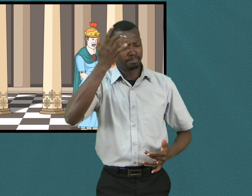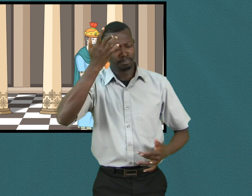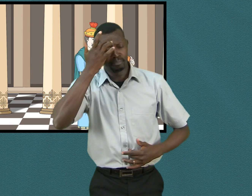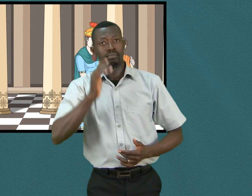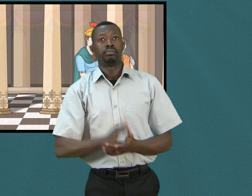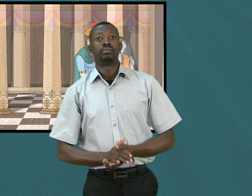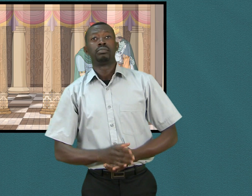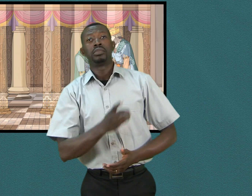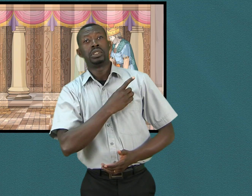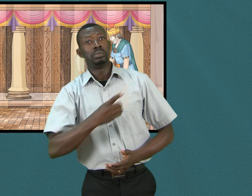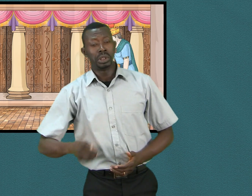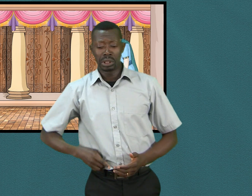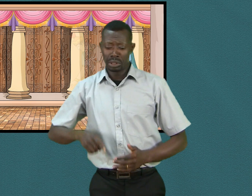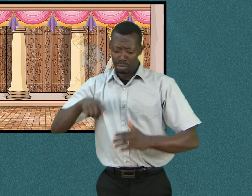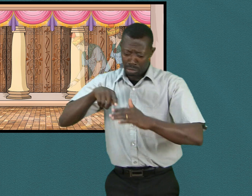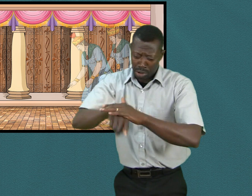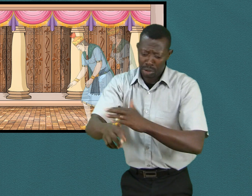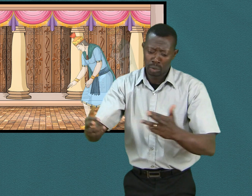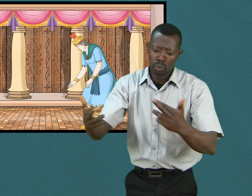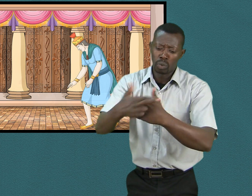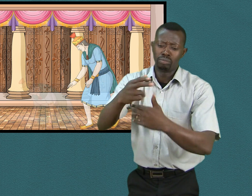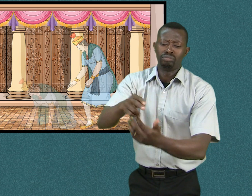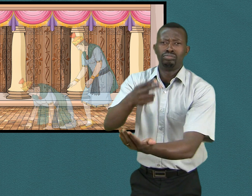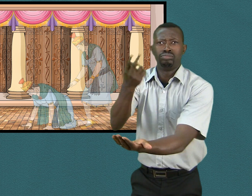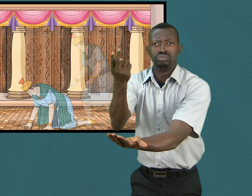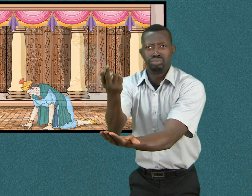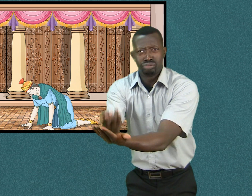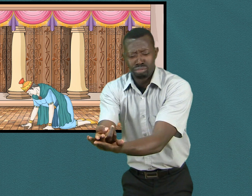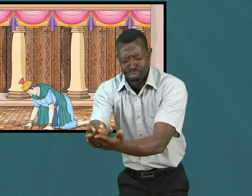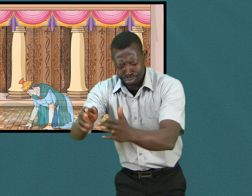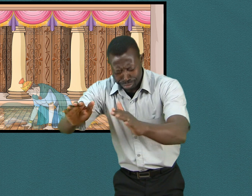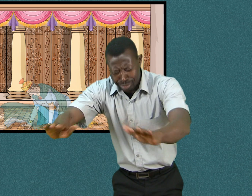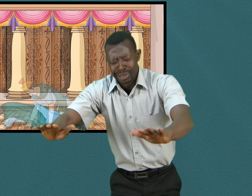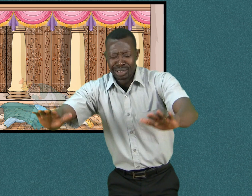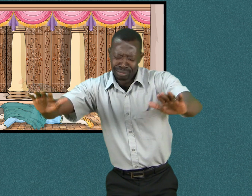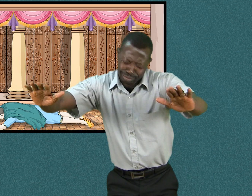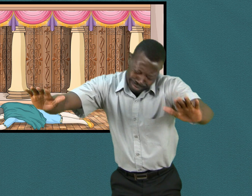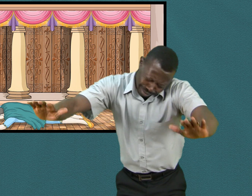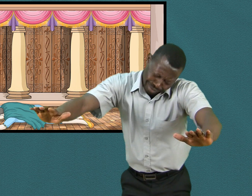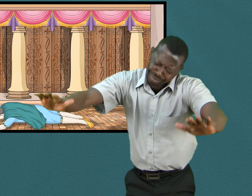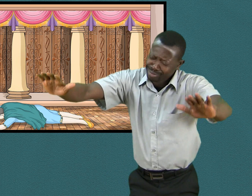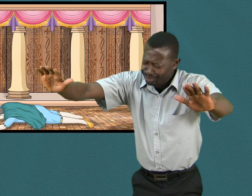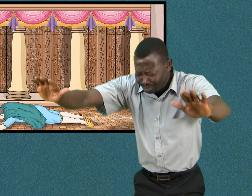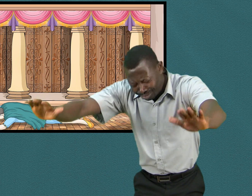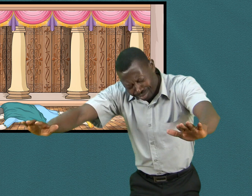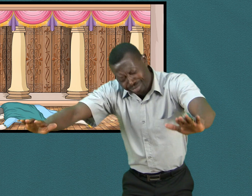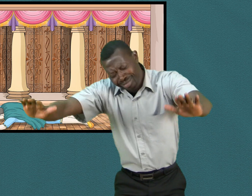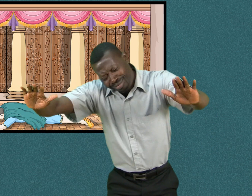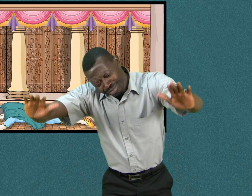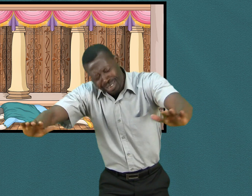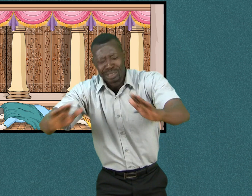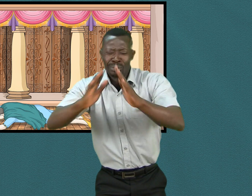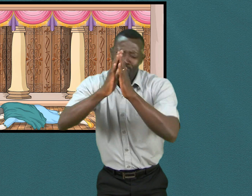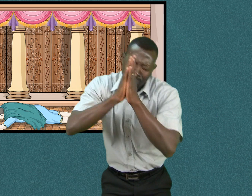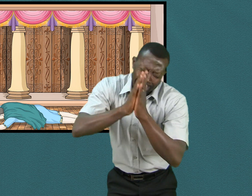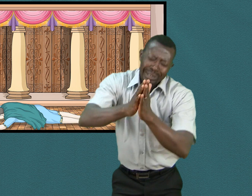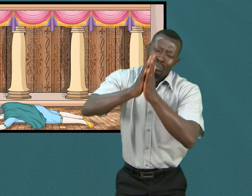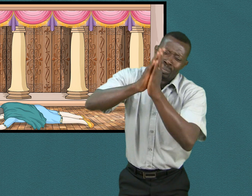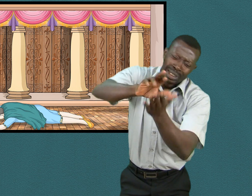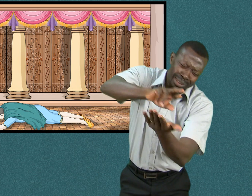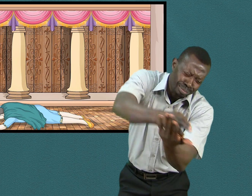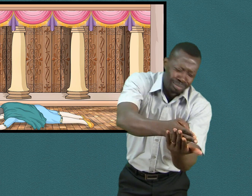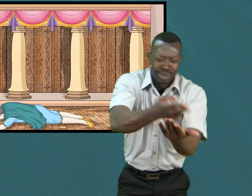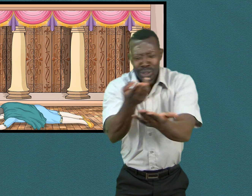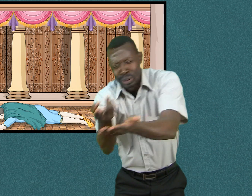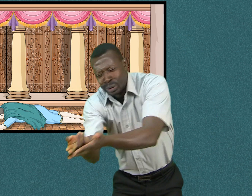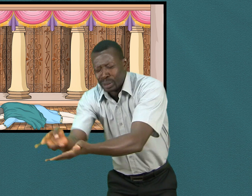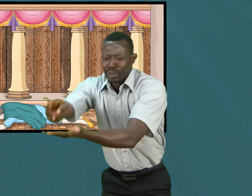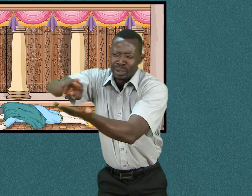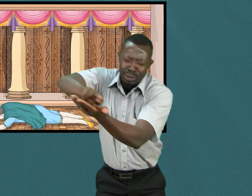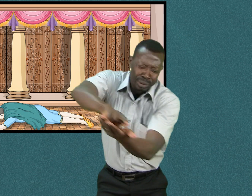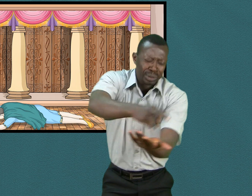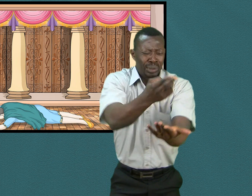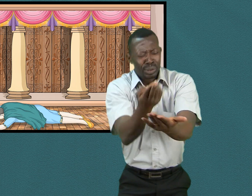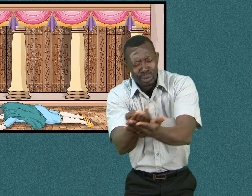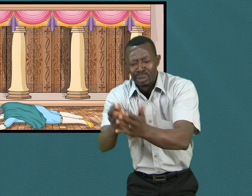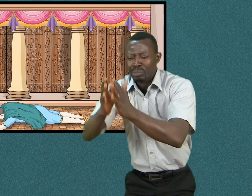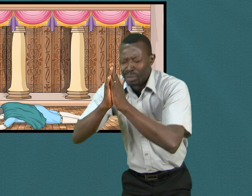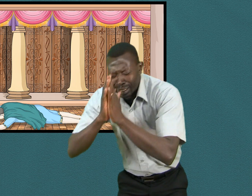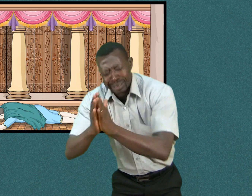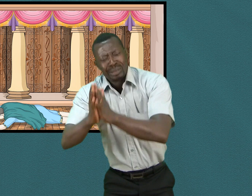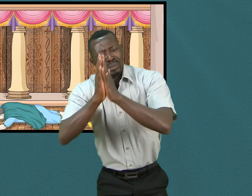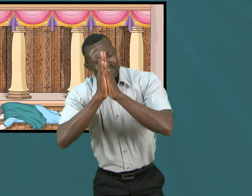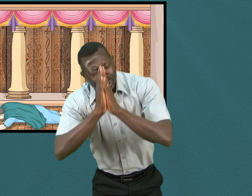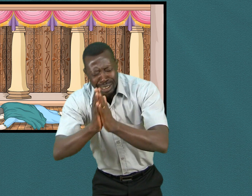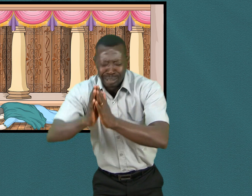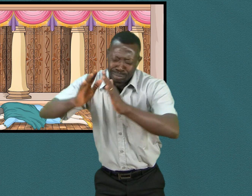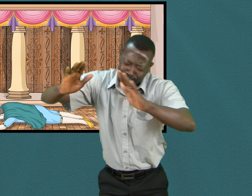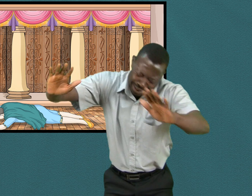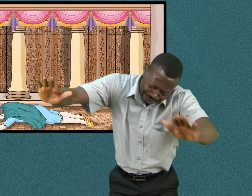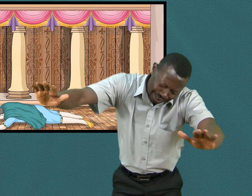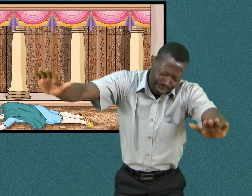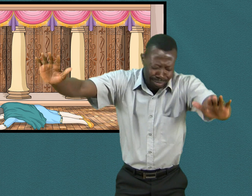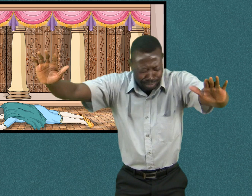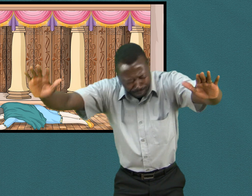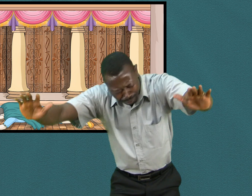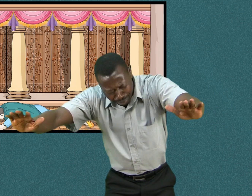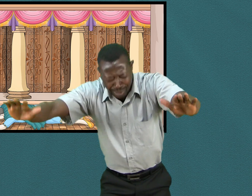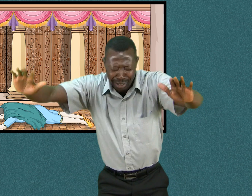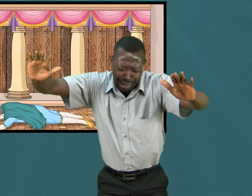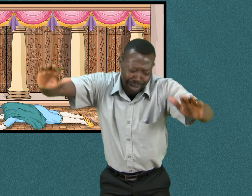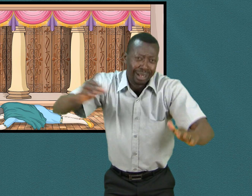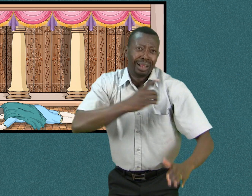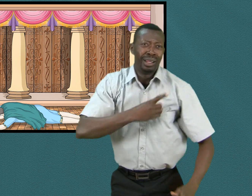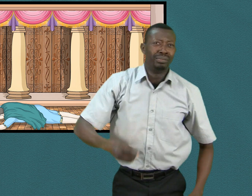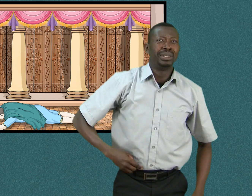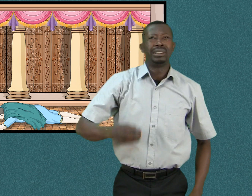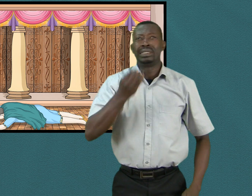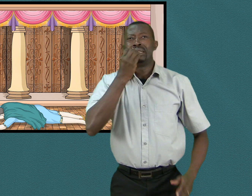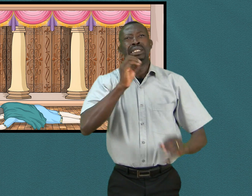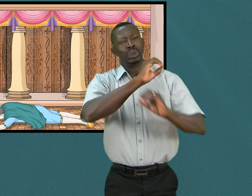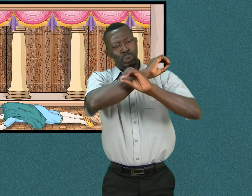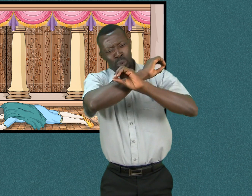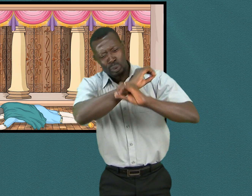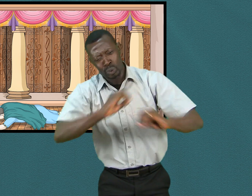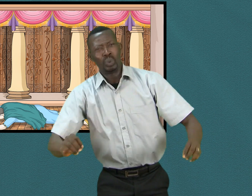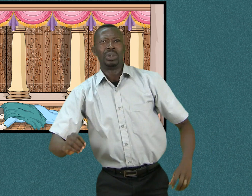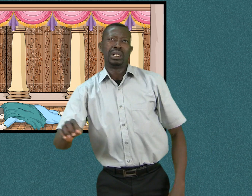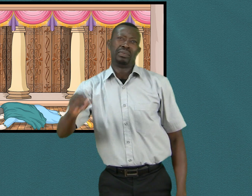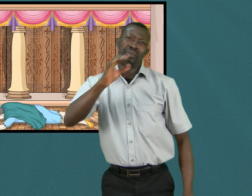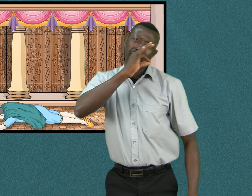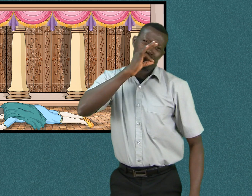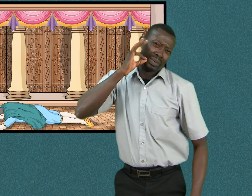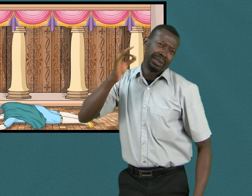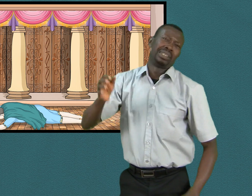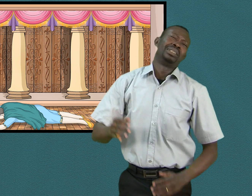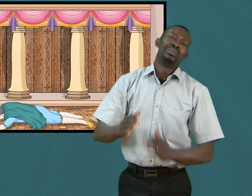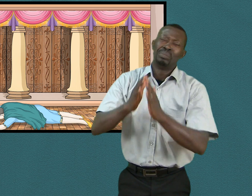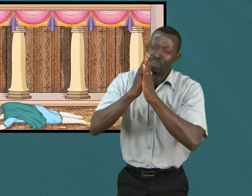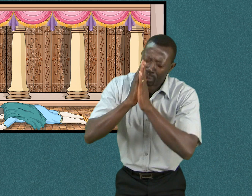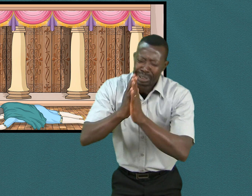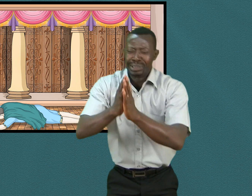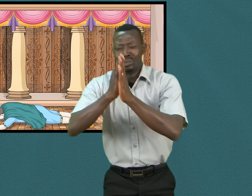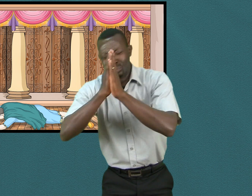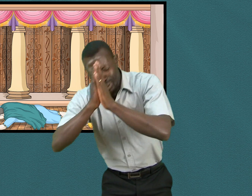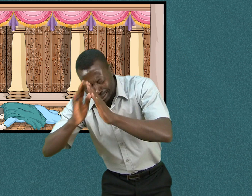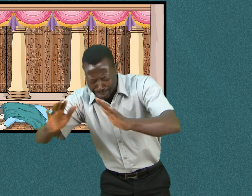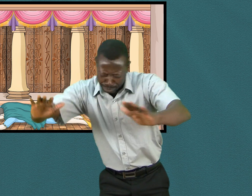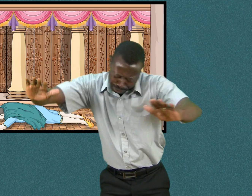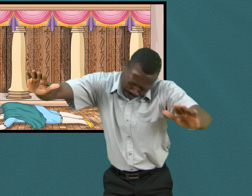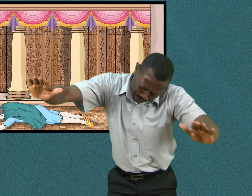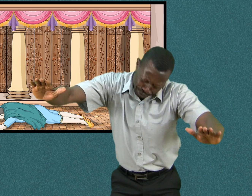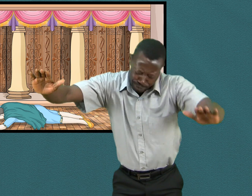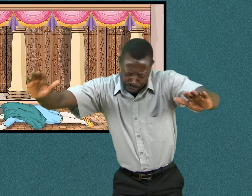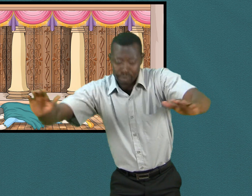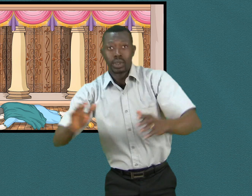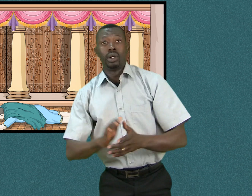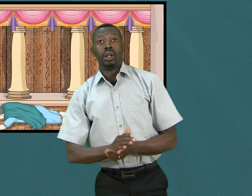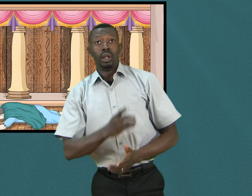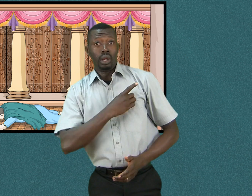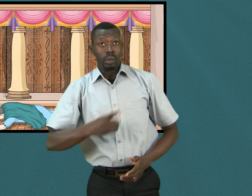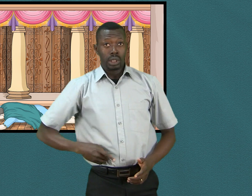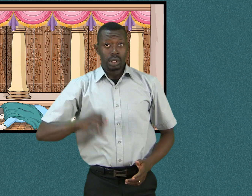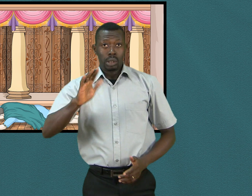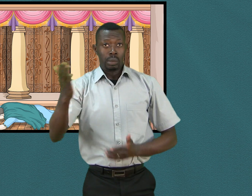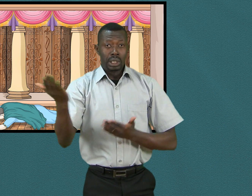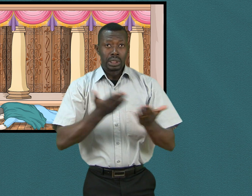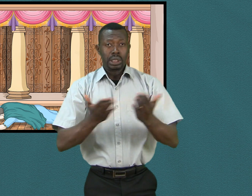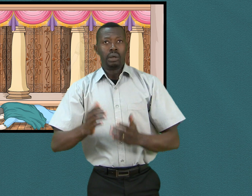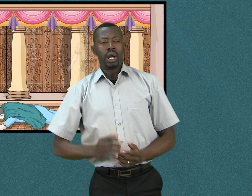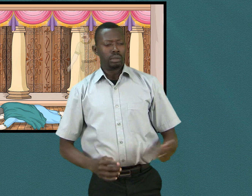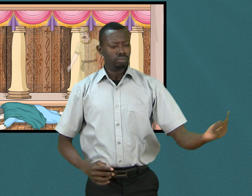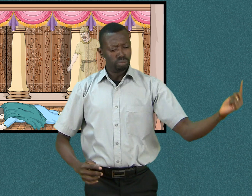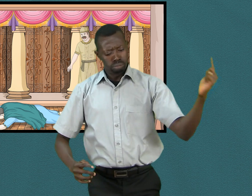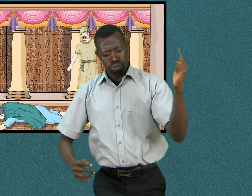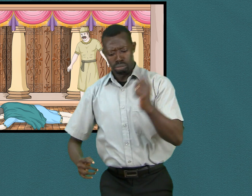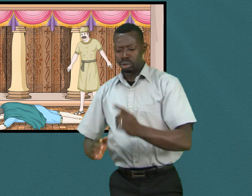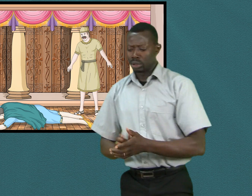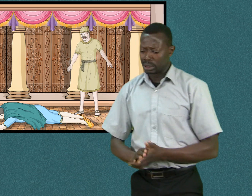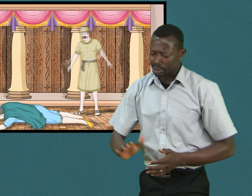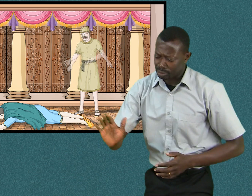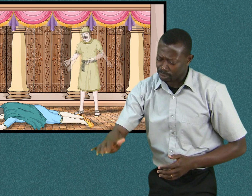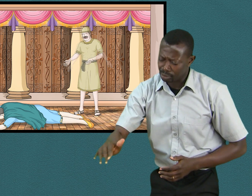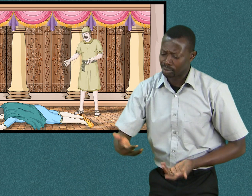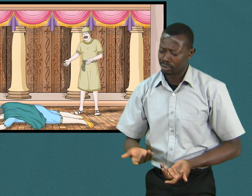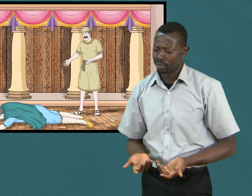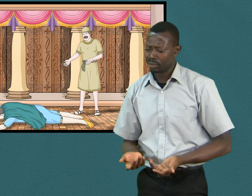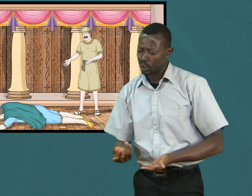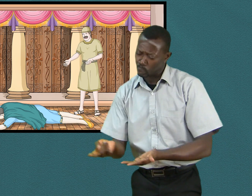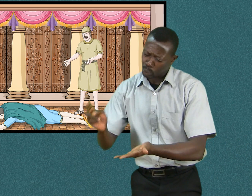He fasted and went into his house and spent the night lying in sackcloth on the ground.